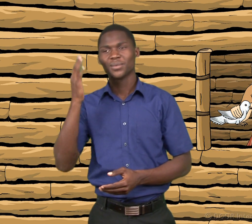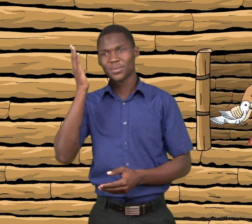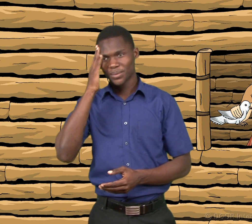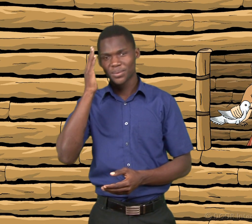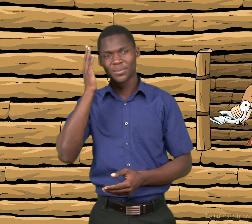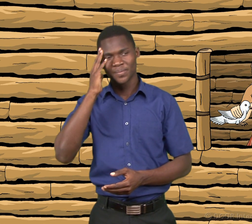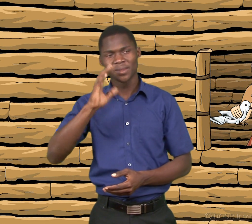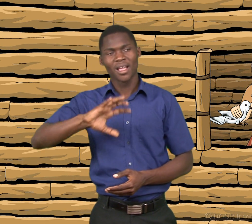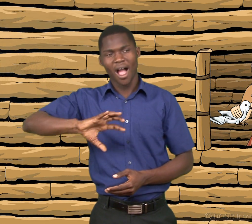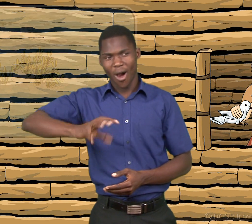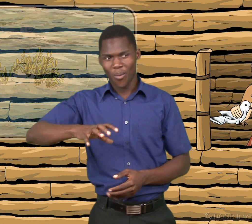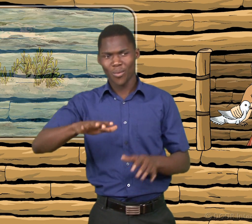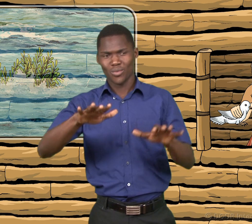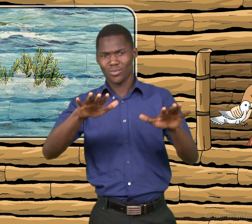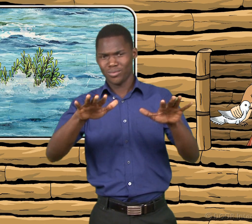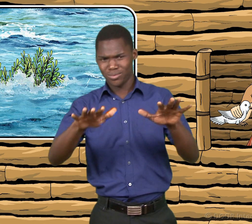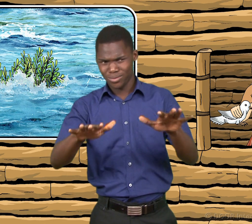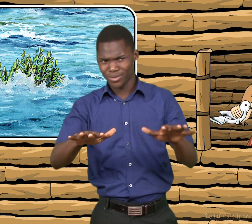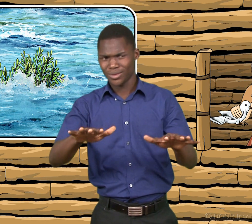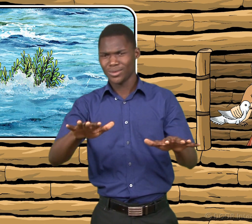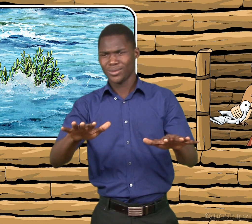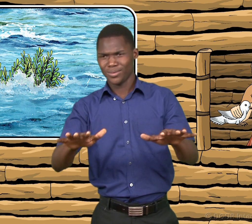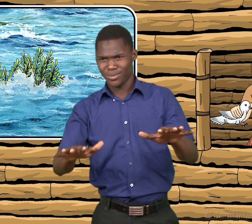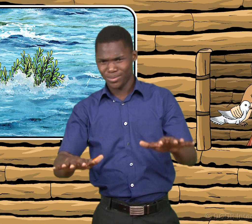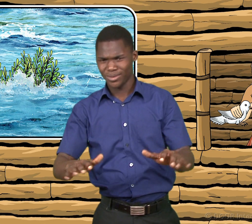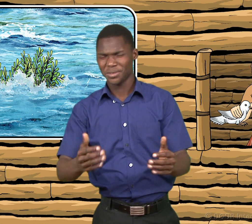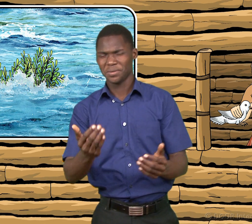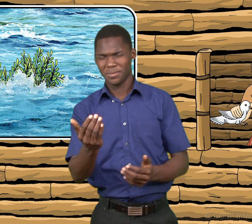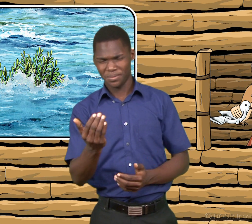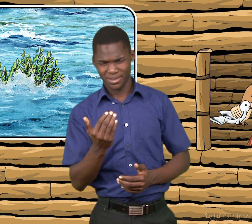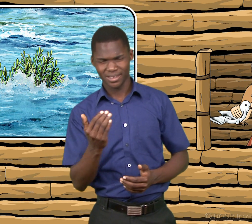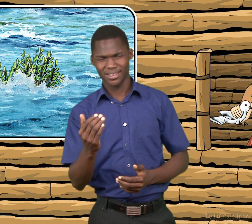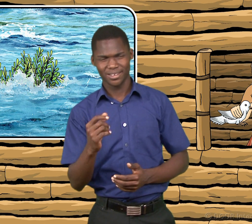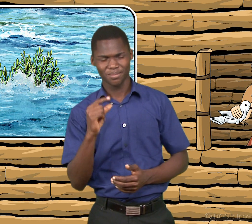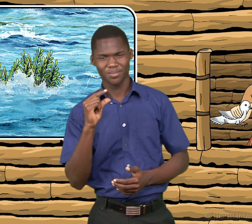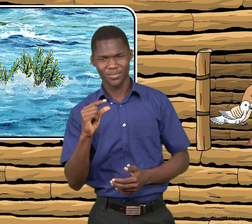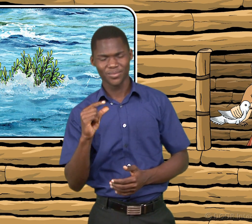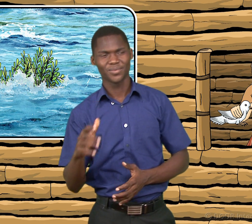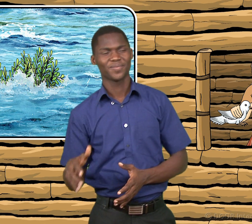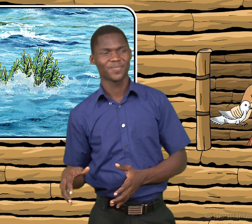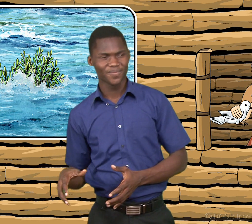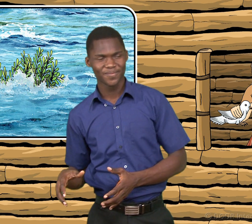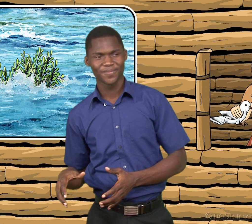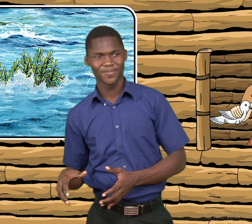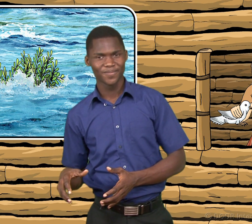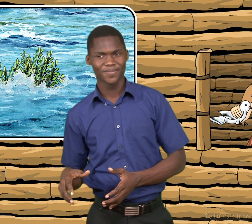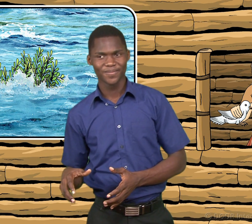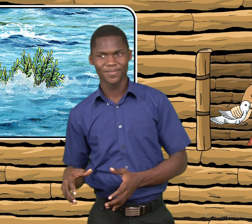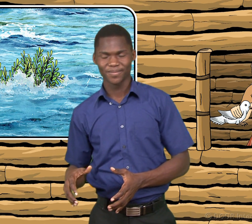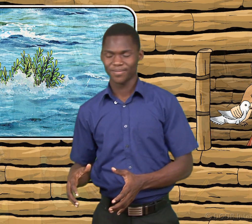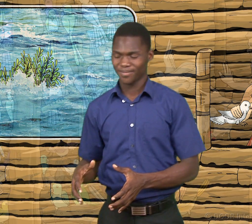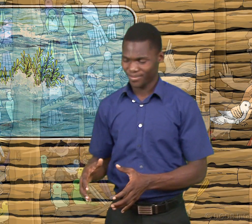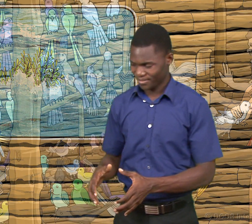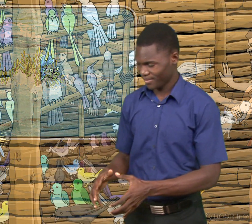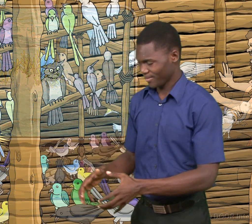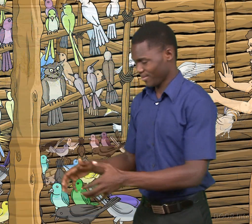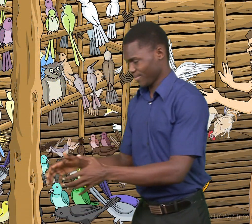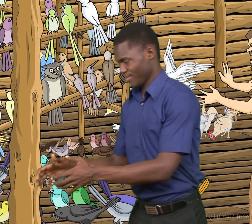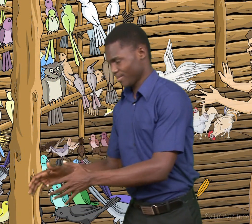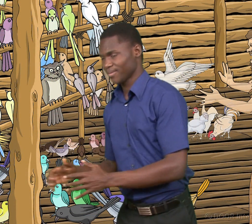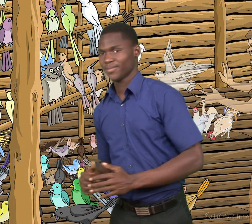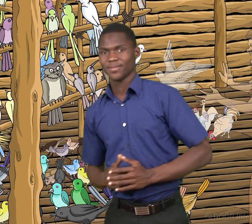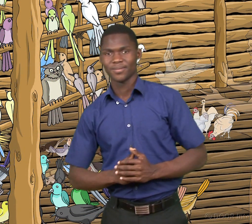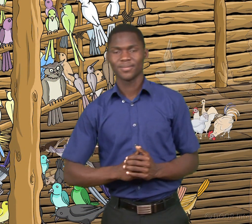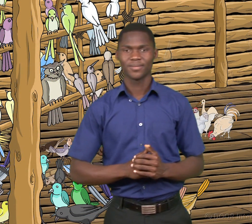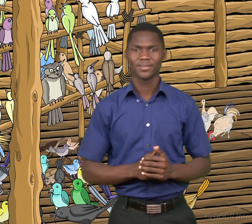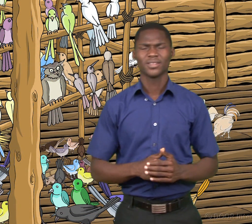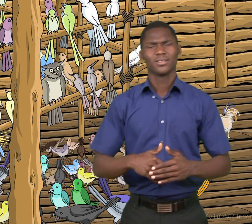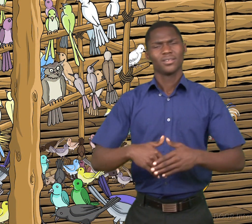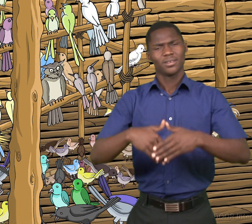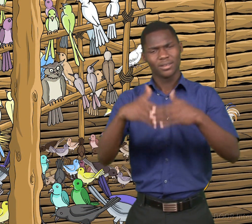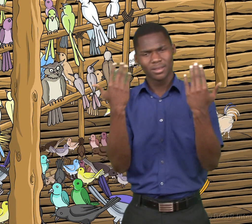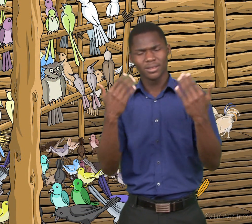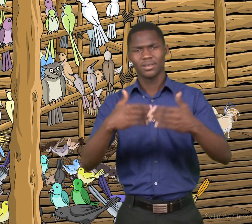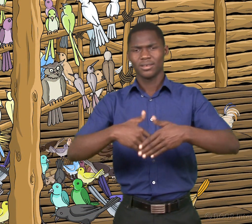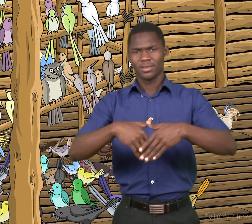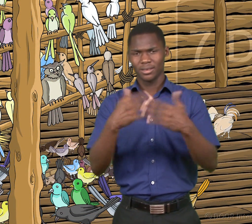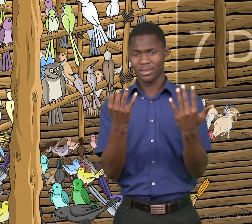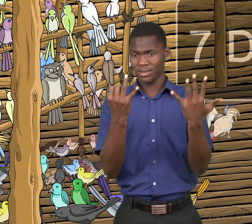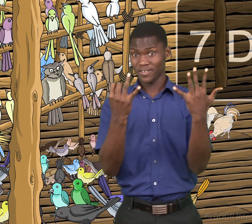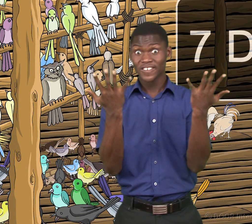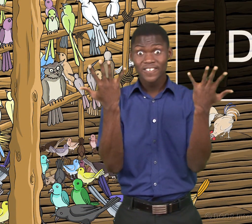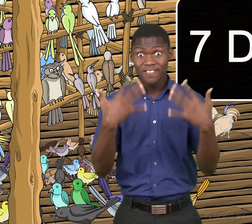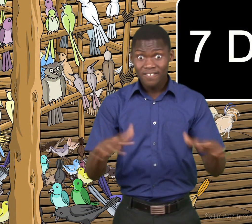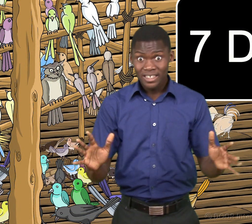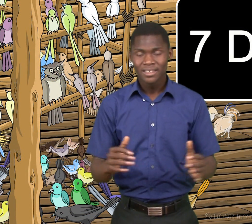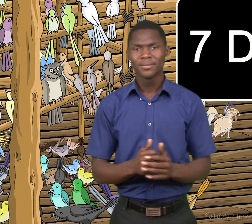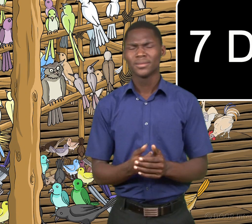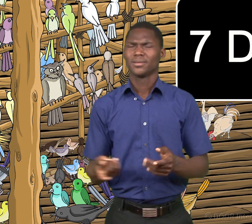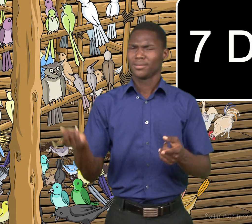So Noah knew that the waters had receded from the earth.